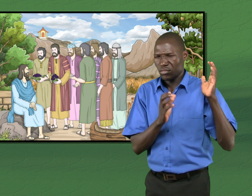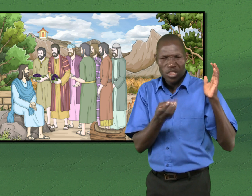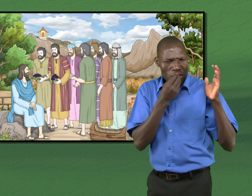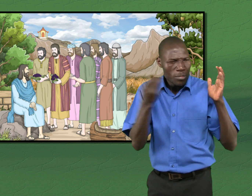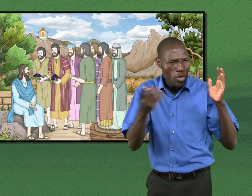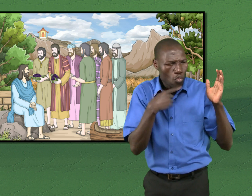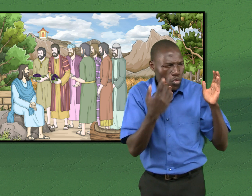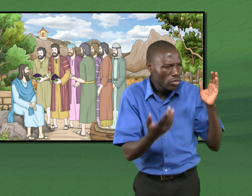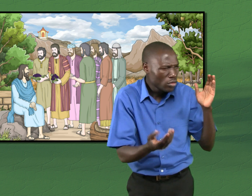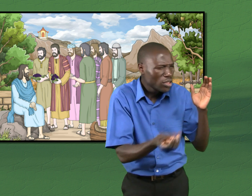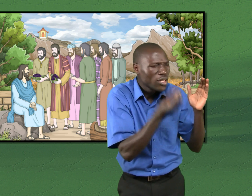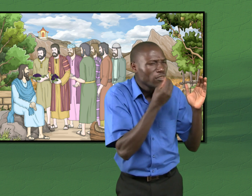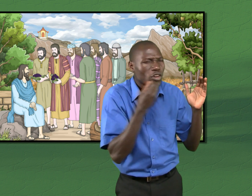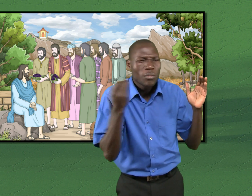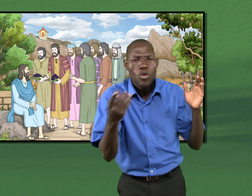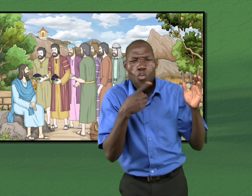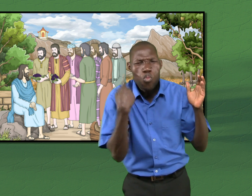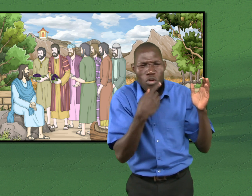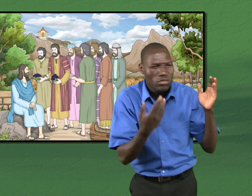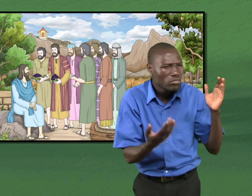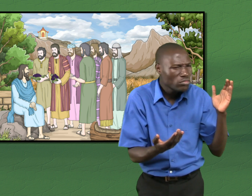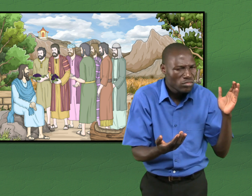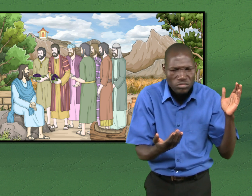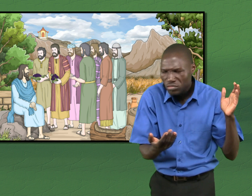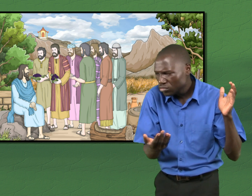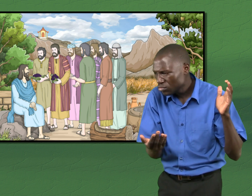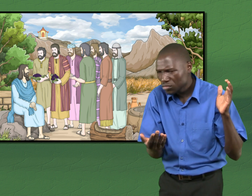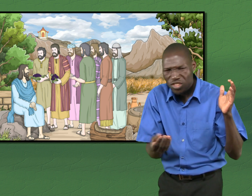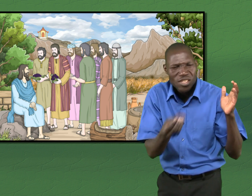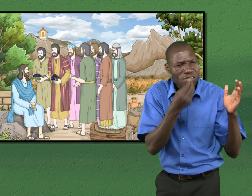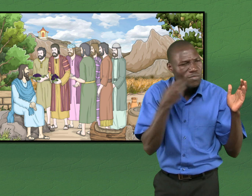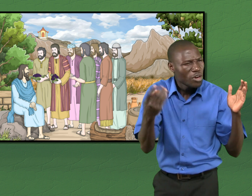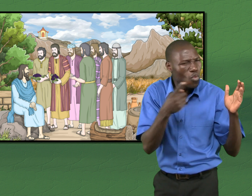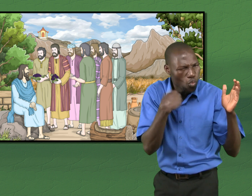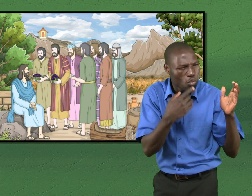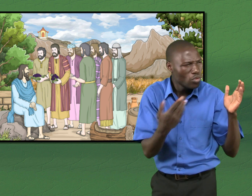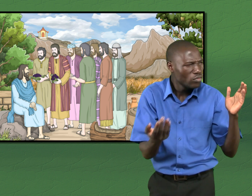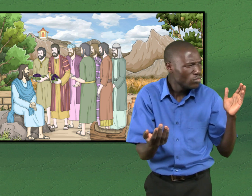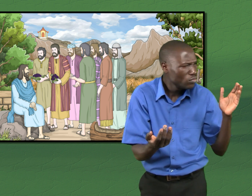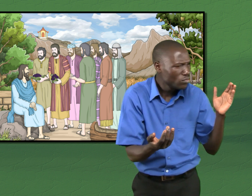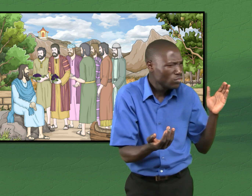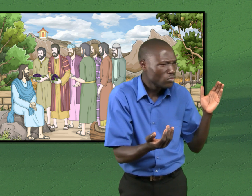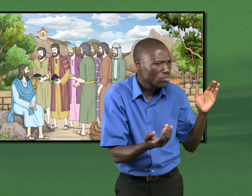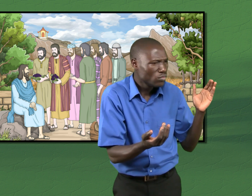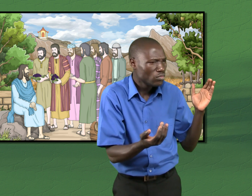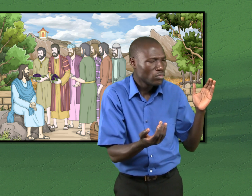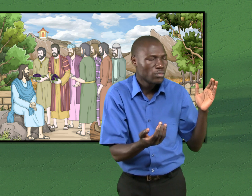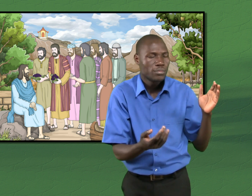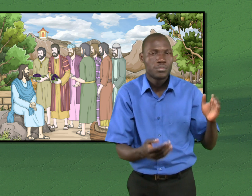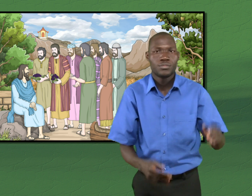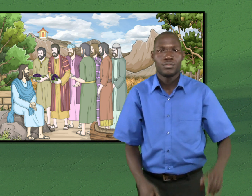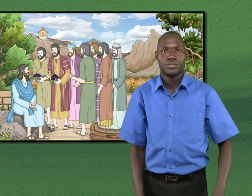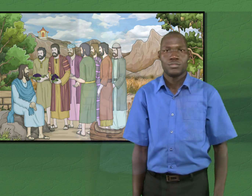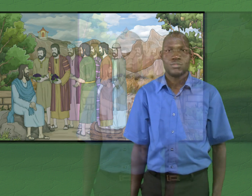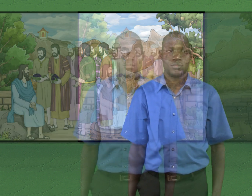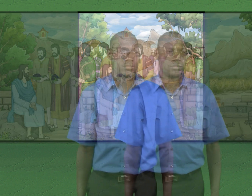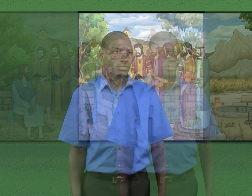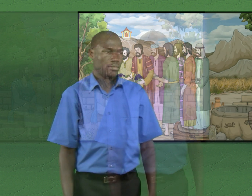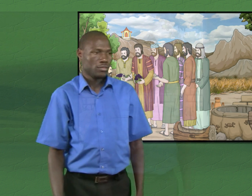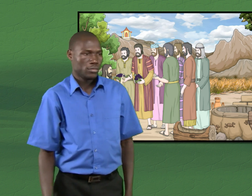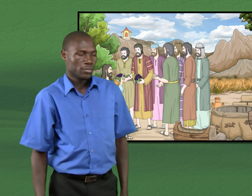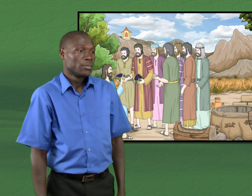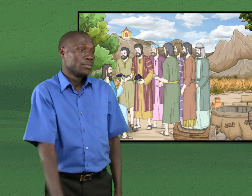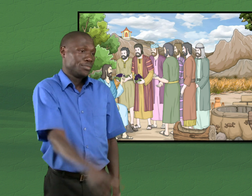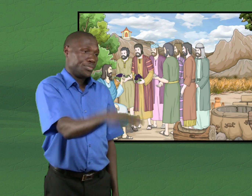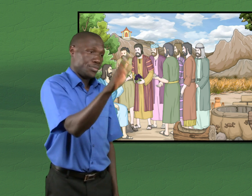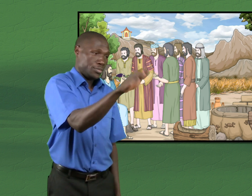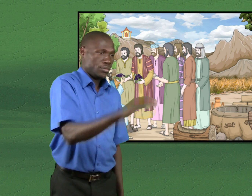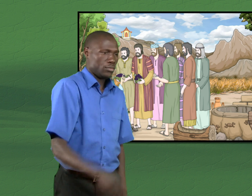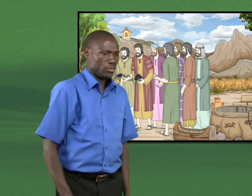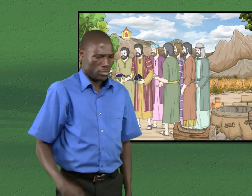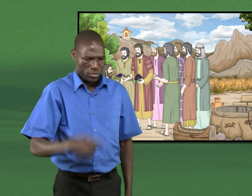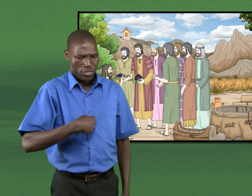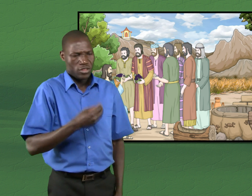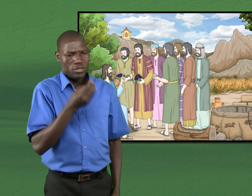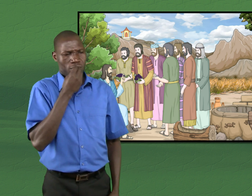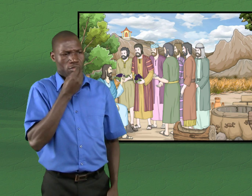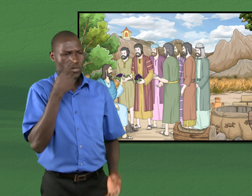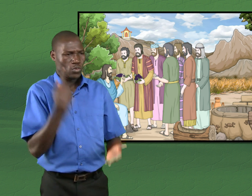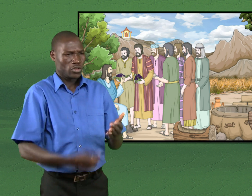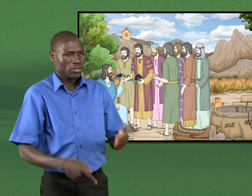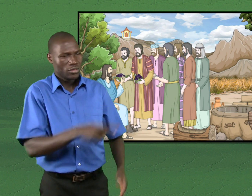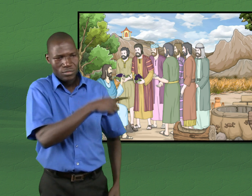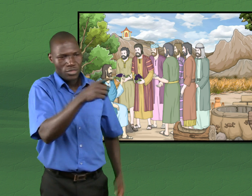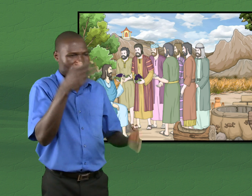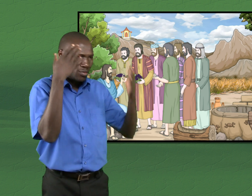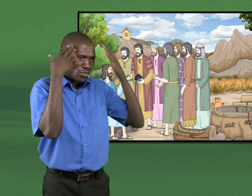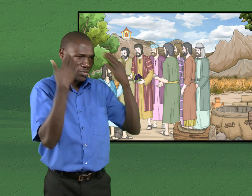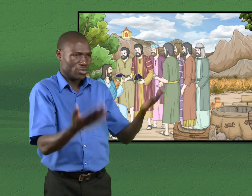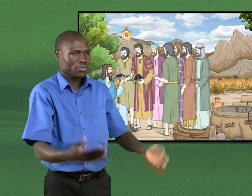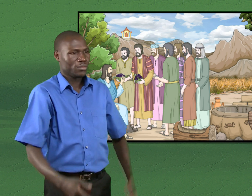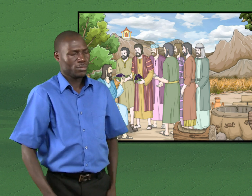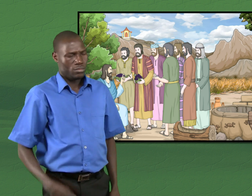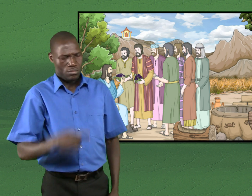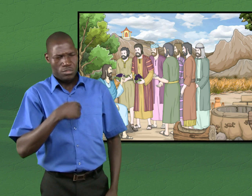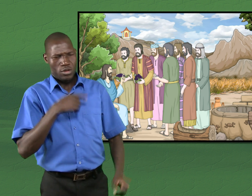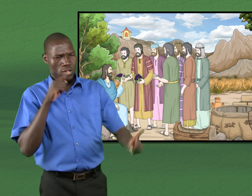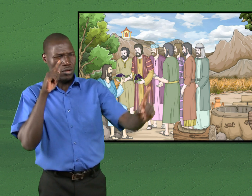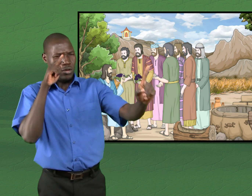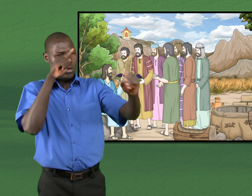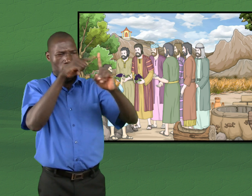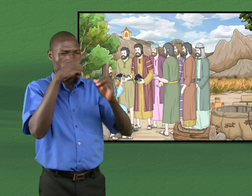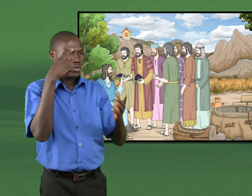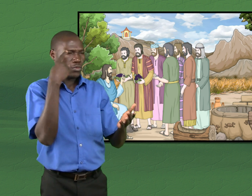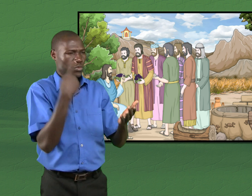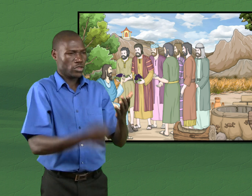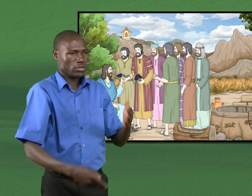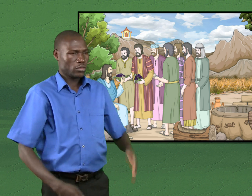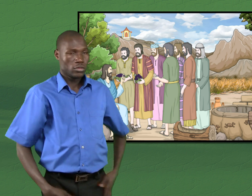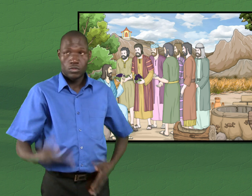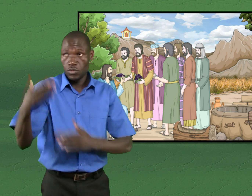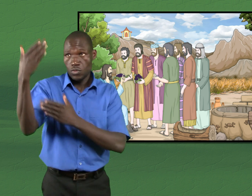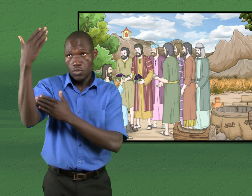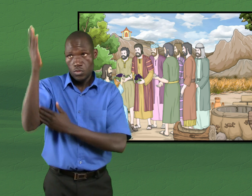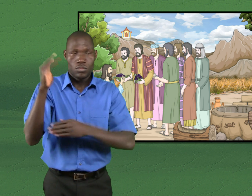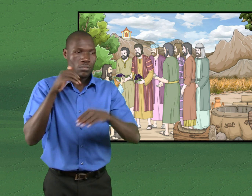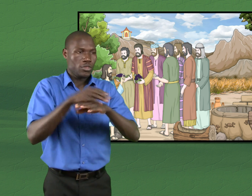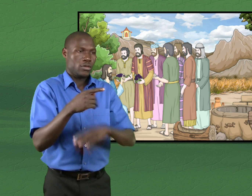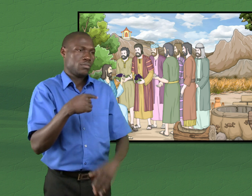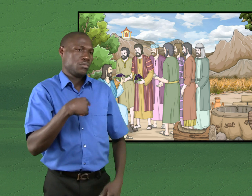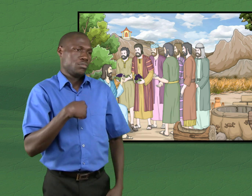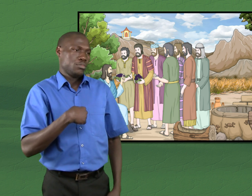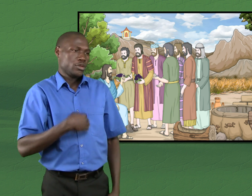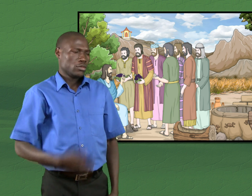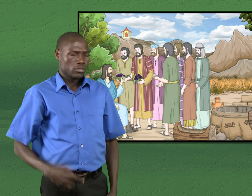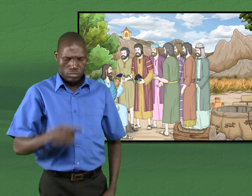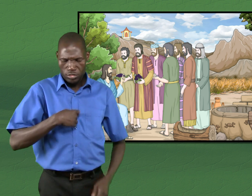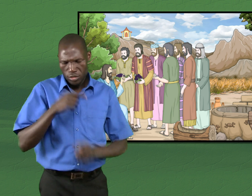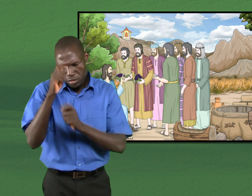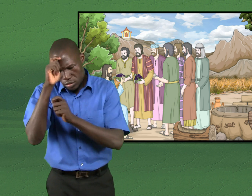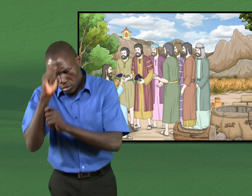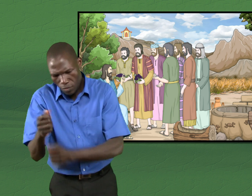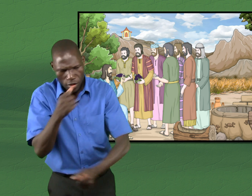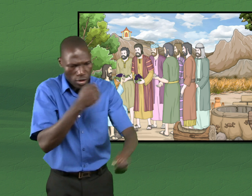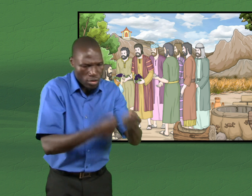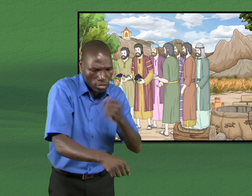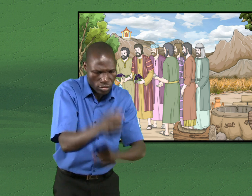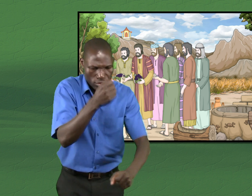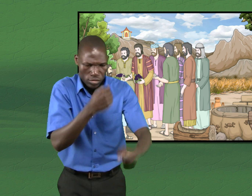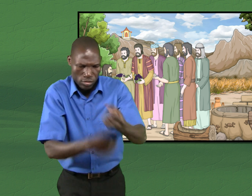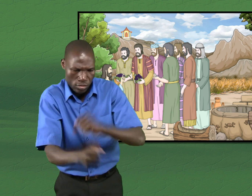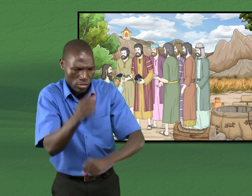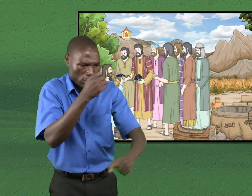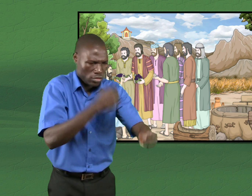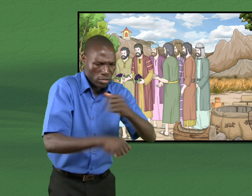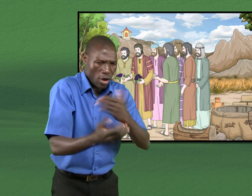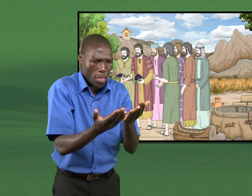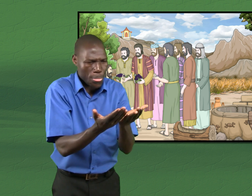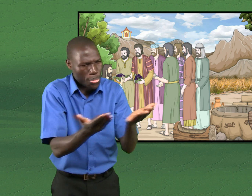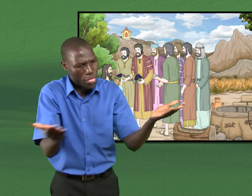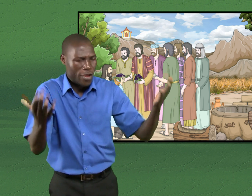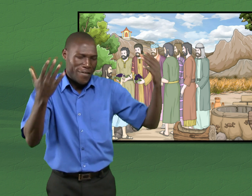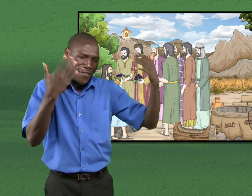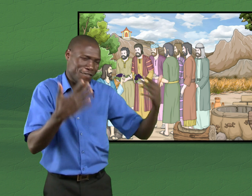So the disciples asked one another, “Could someone have brought Him food?”